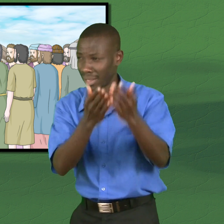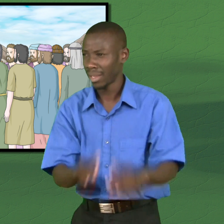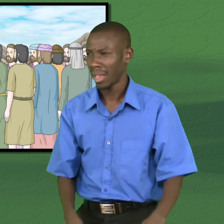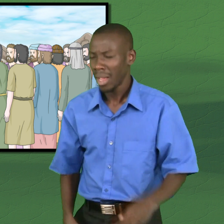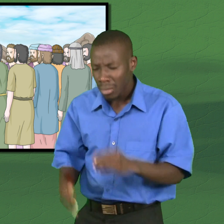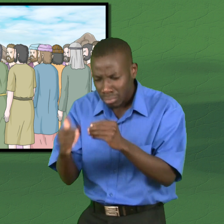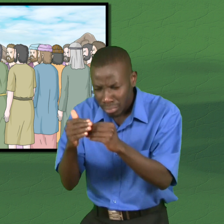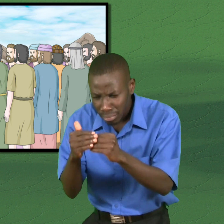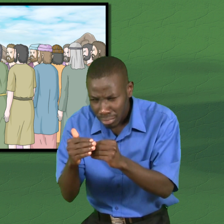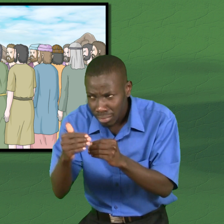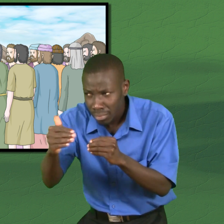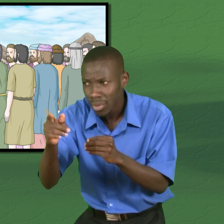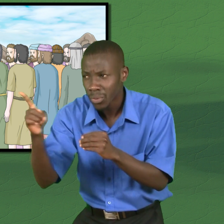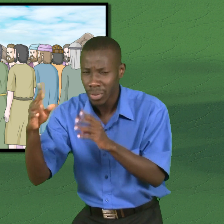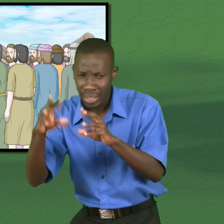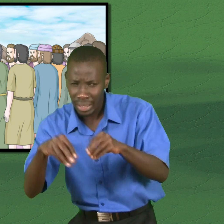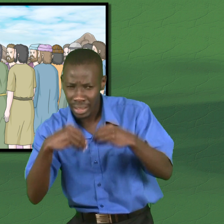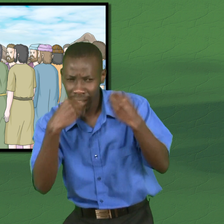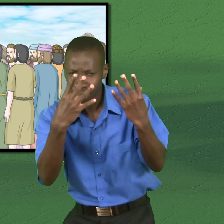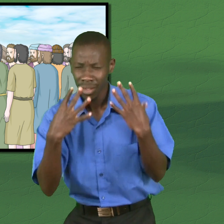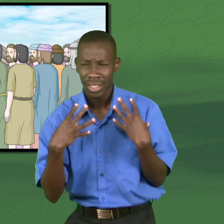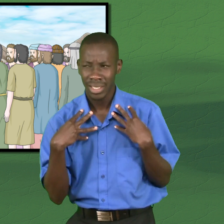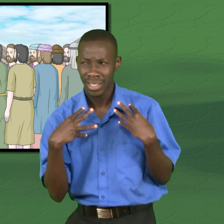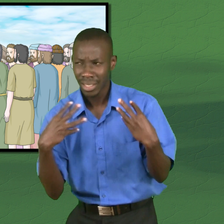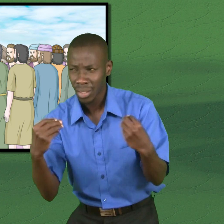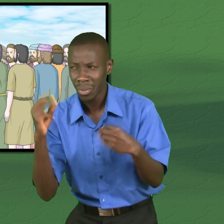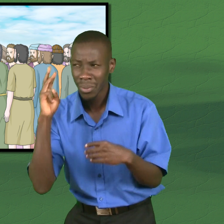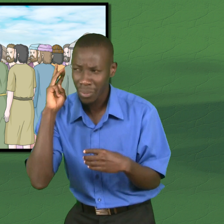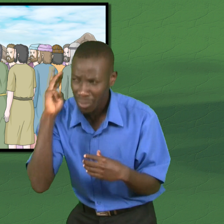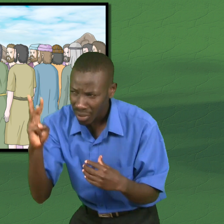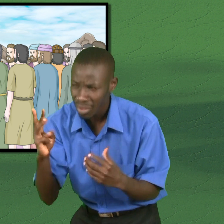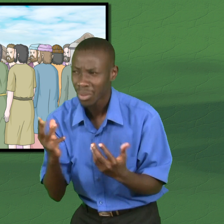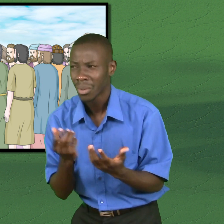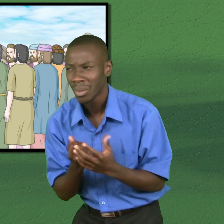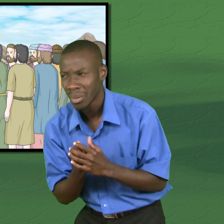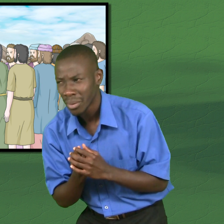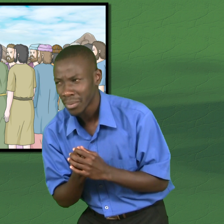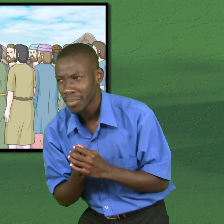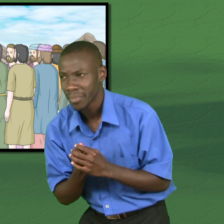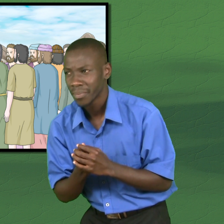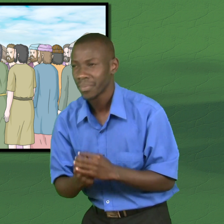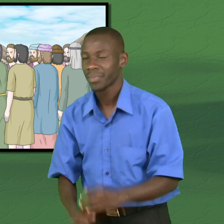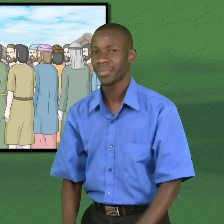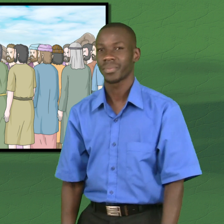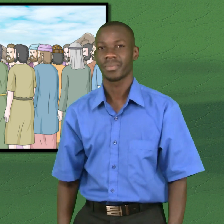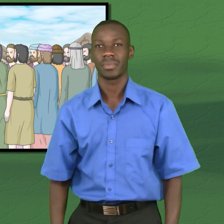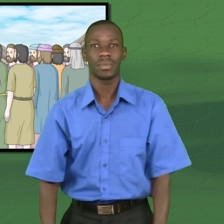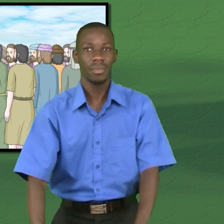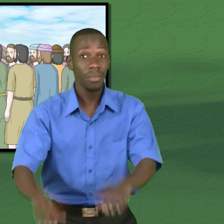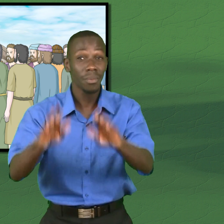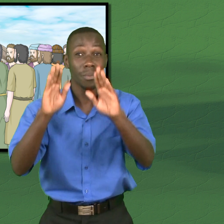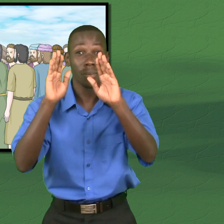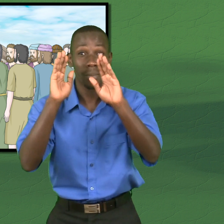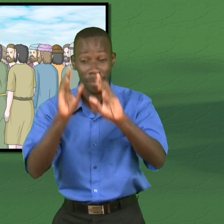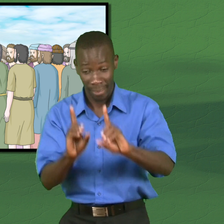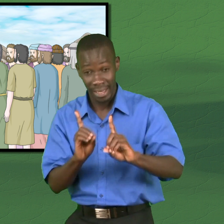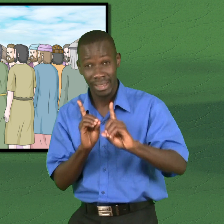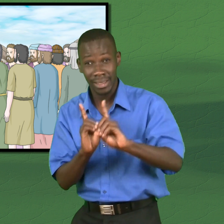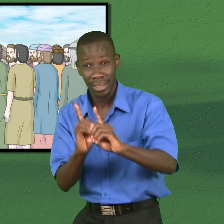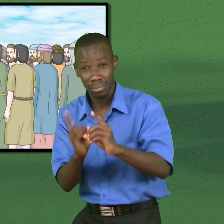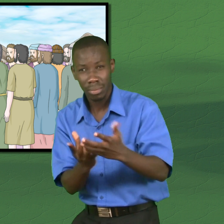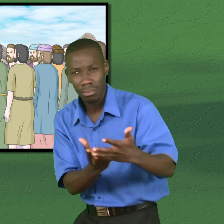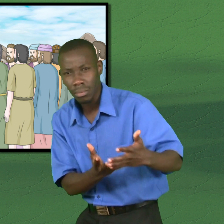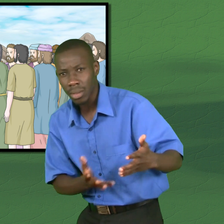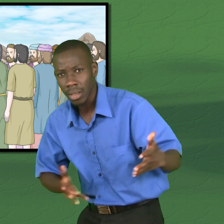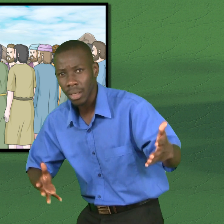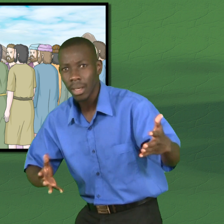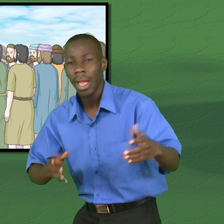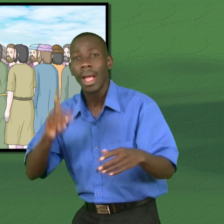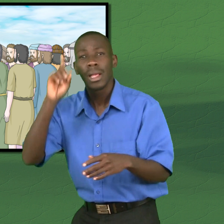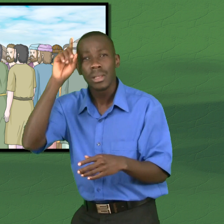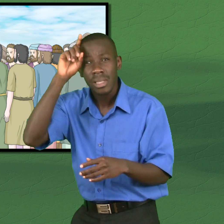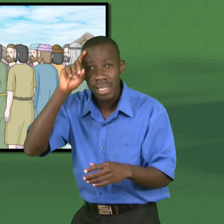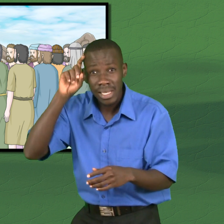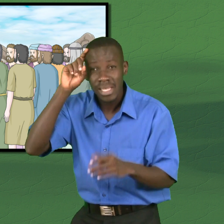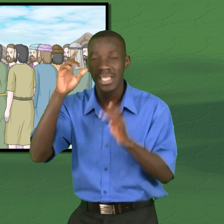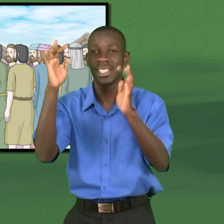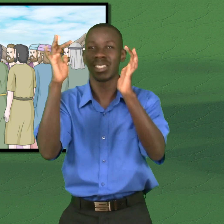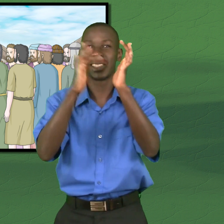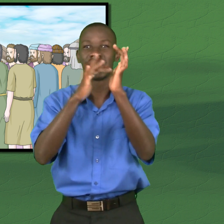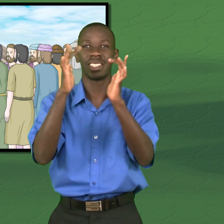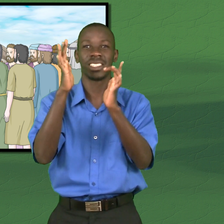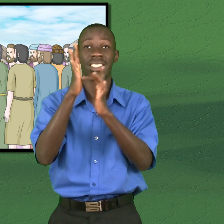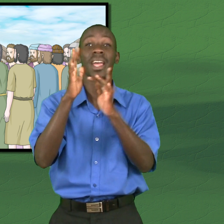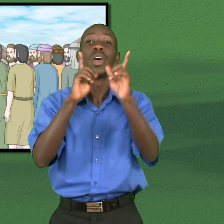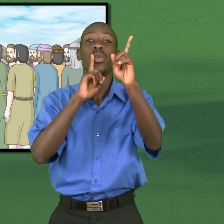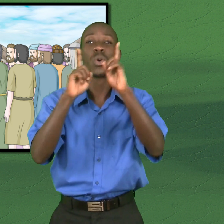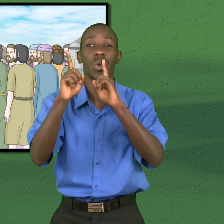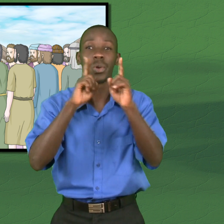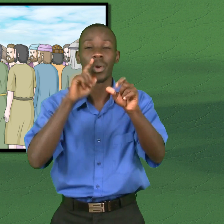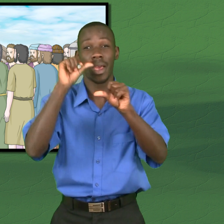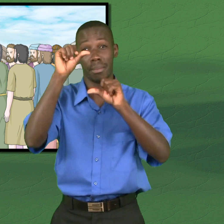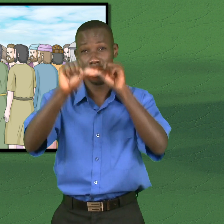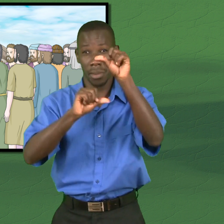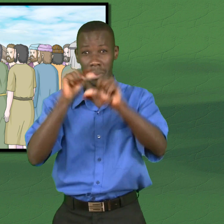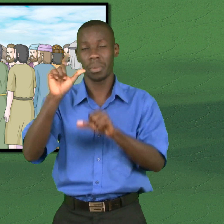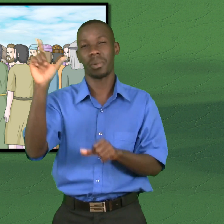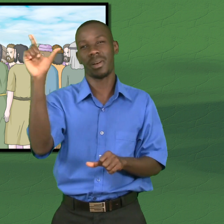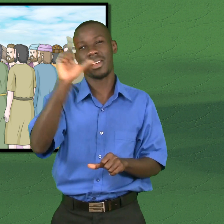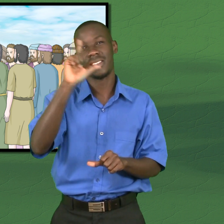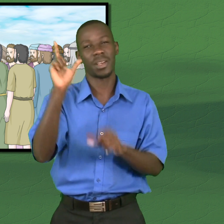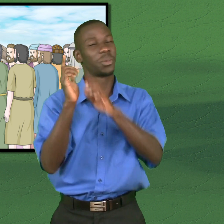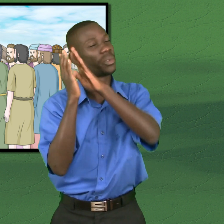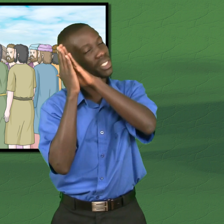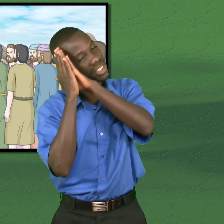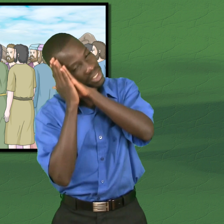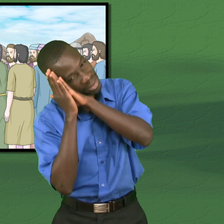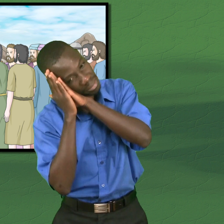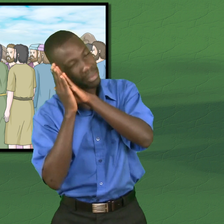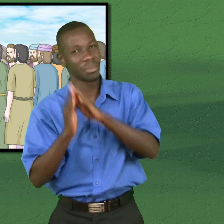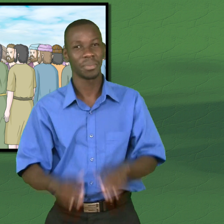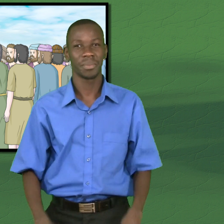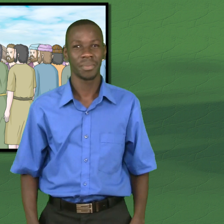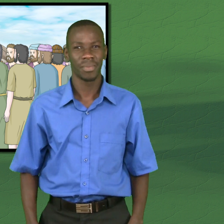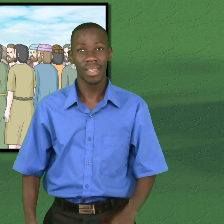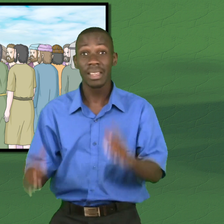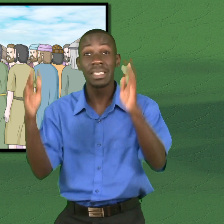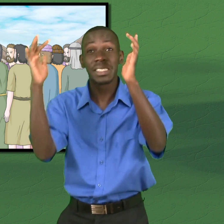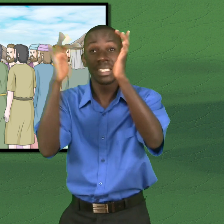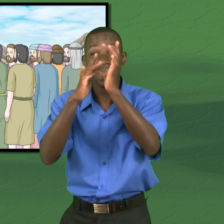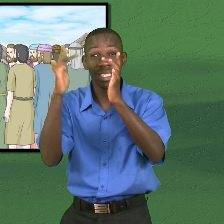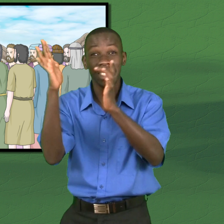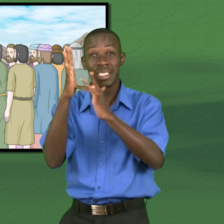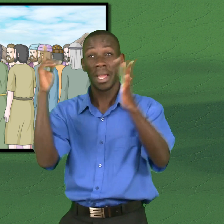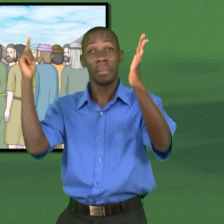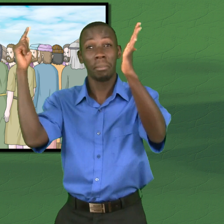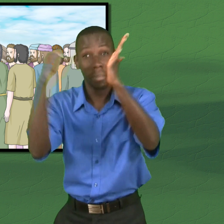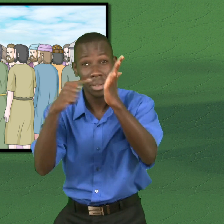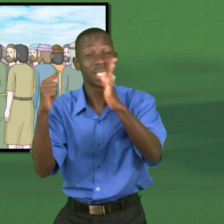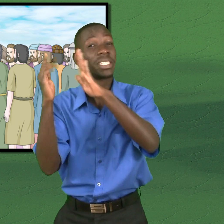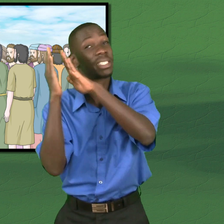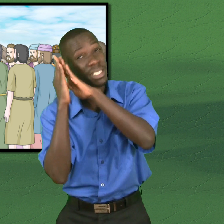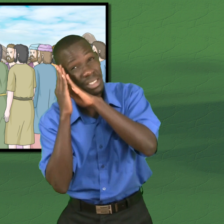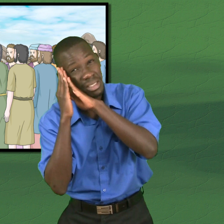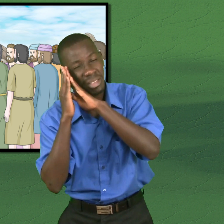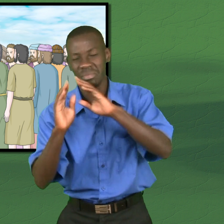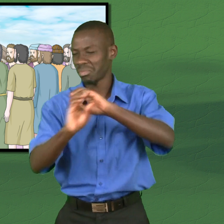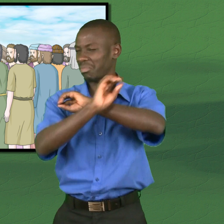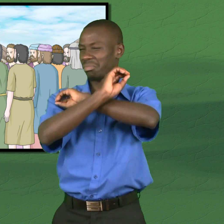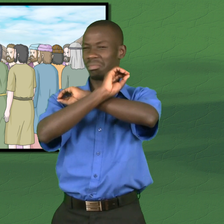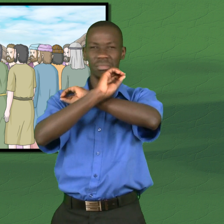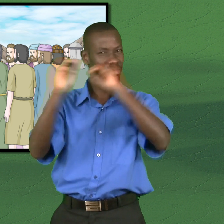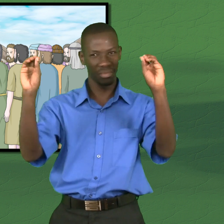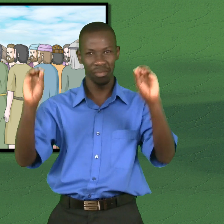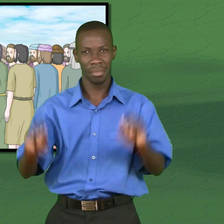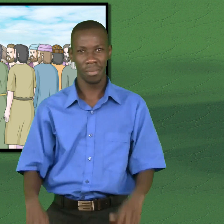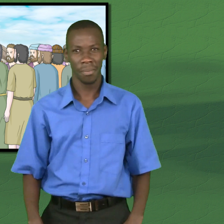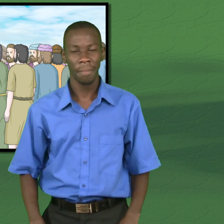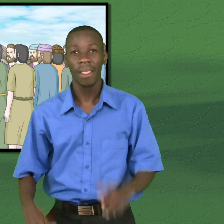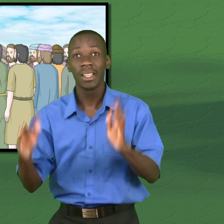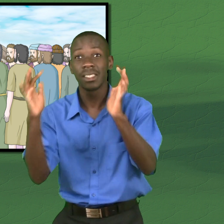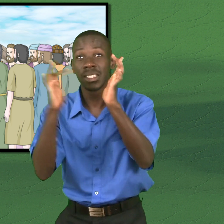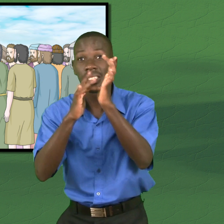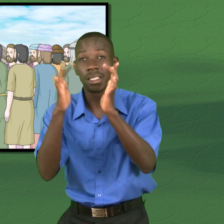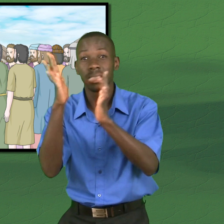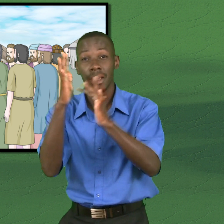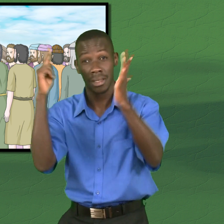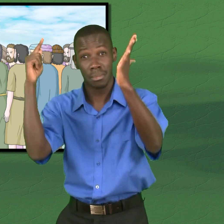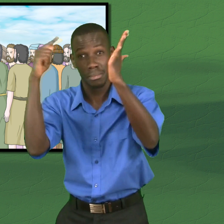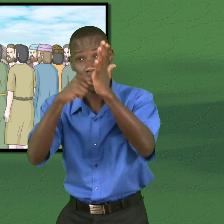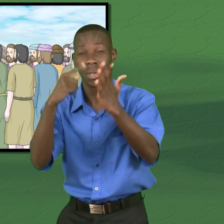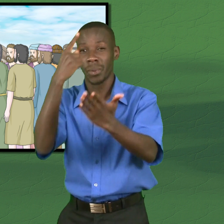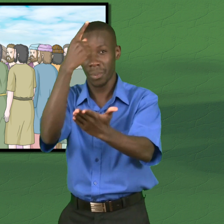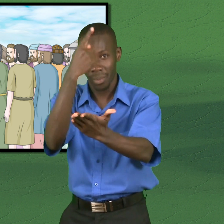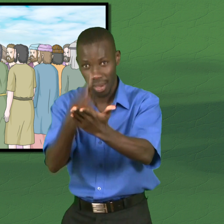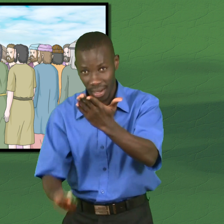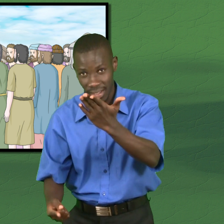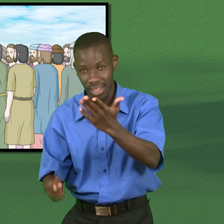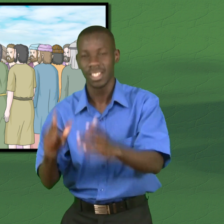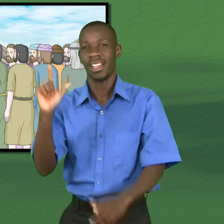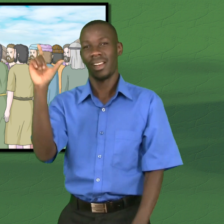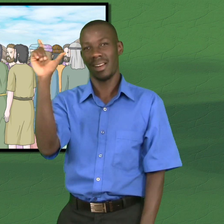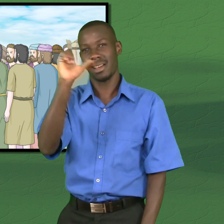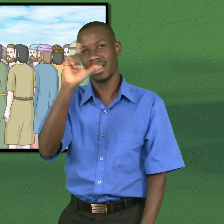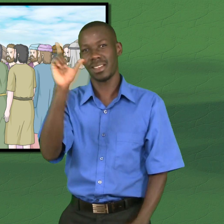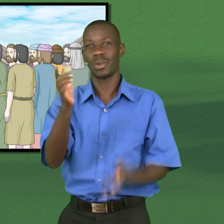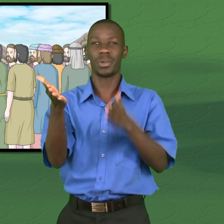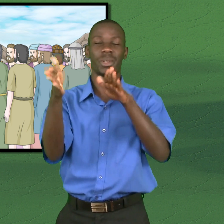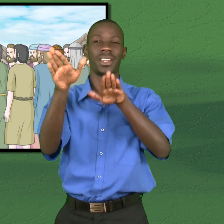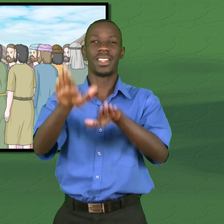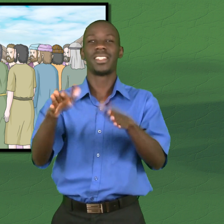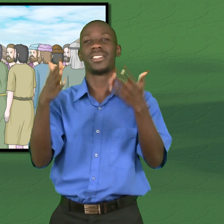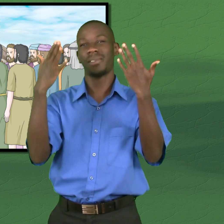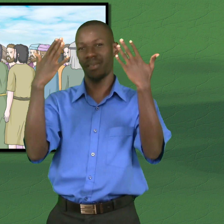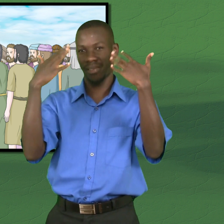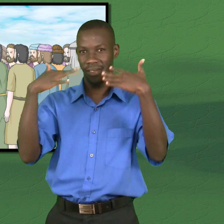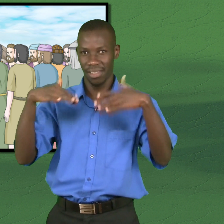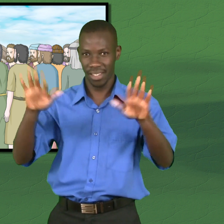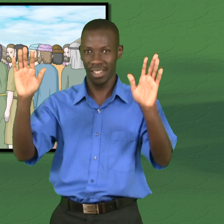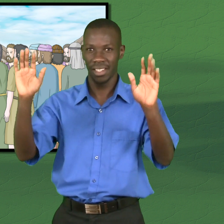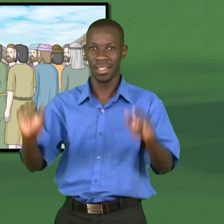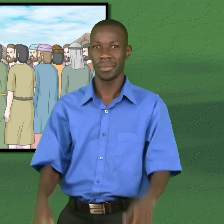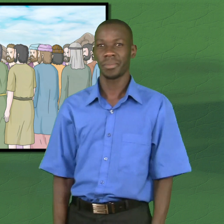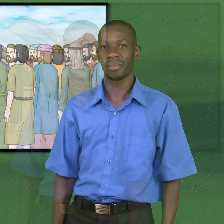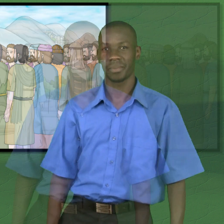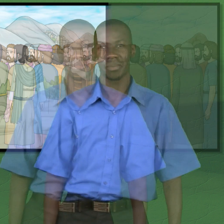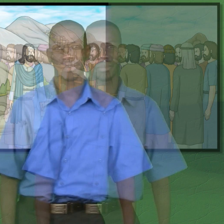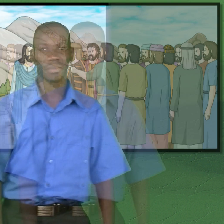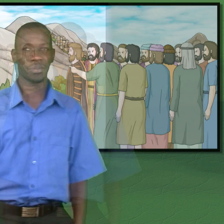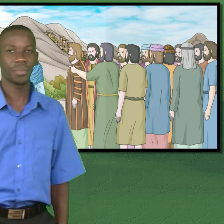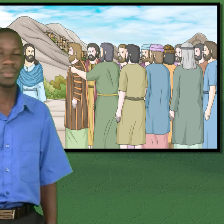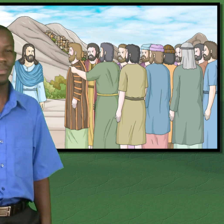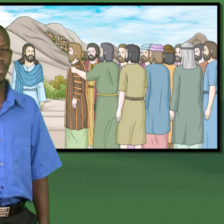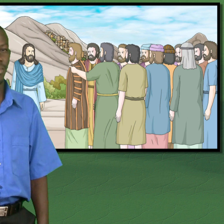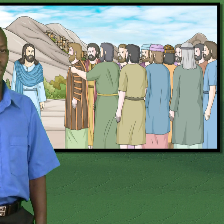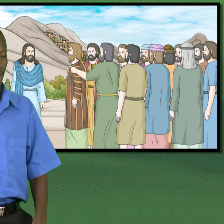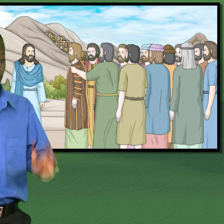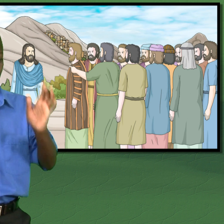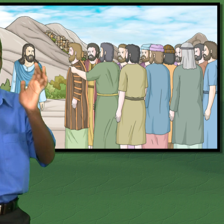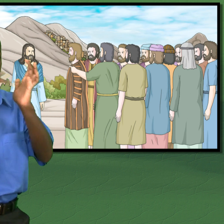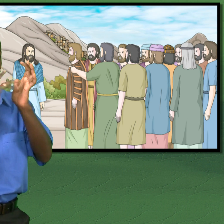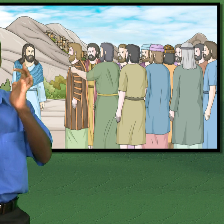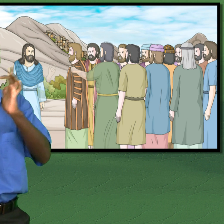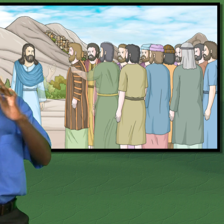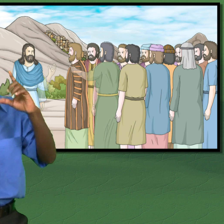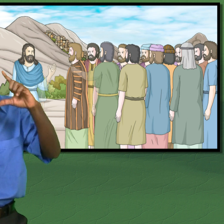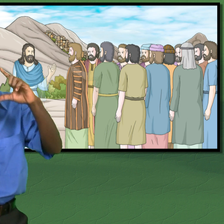They thought that Jesus was talking about actual sleep, but He was speaking about the death of Lazarus.